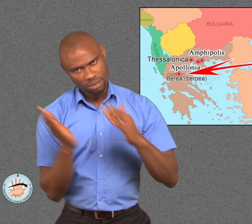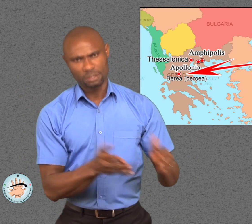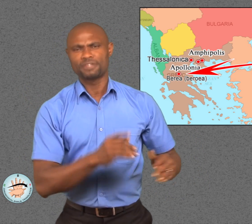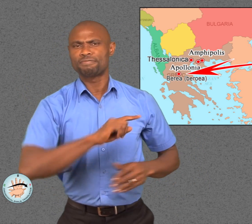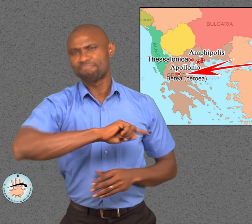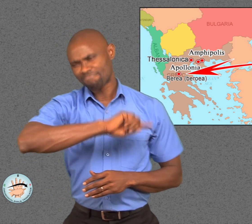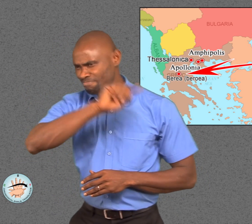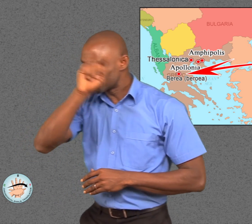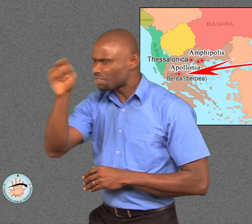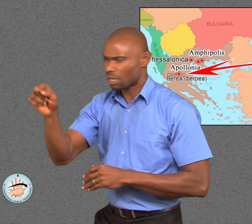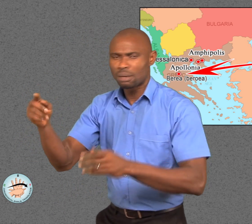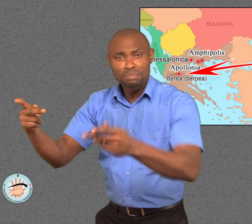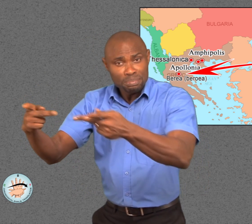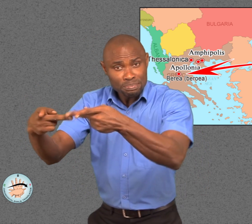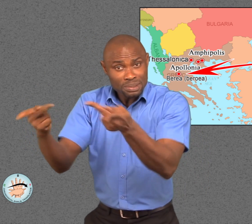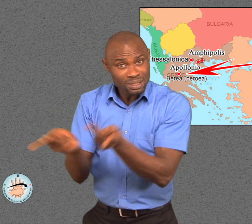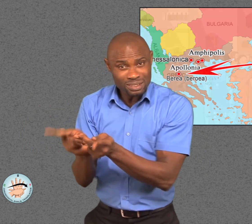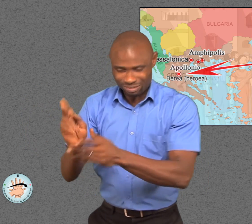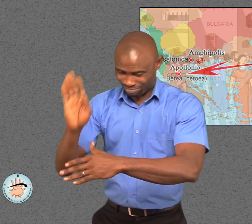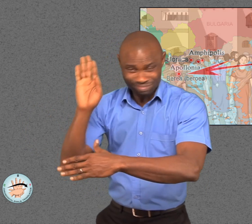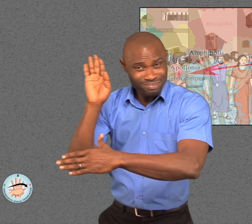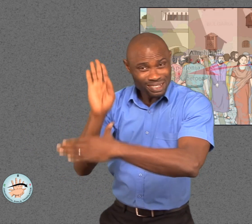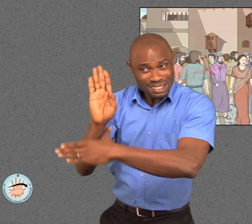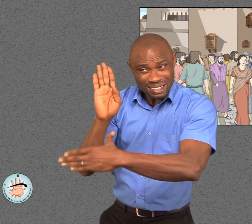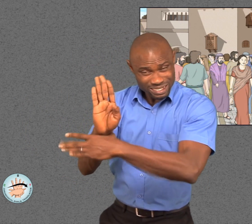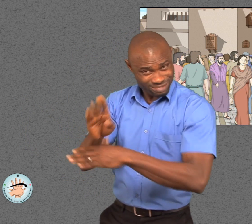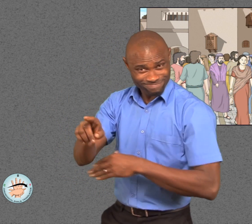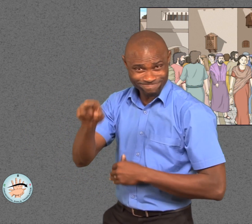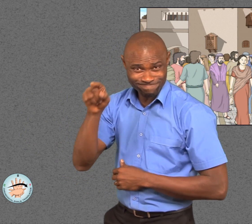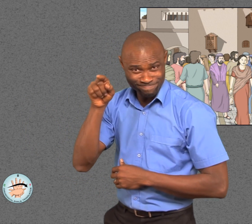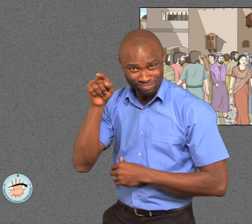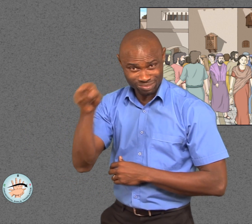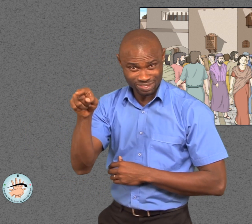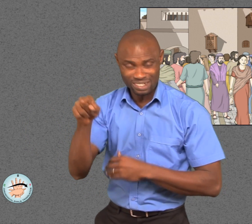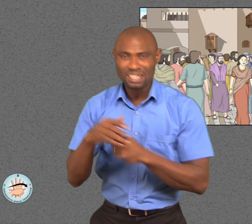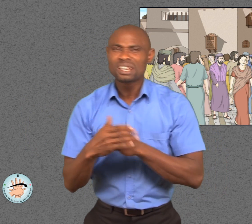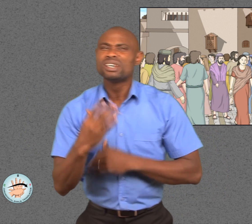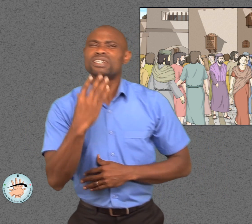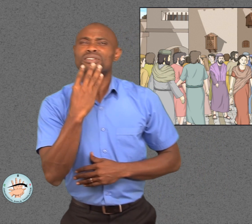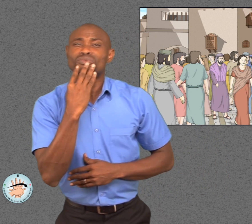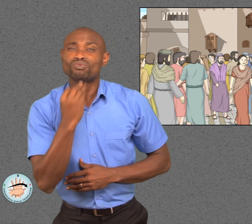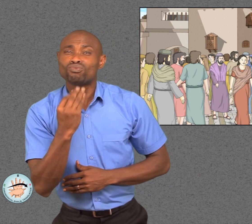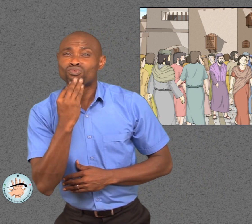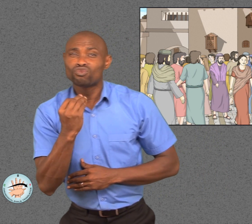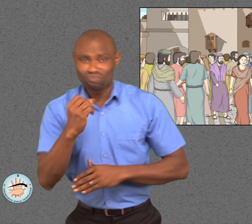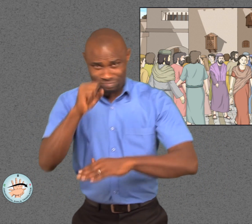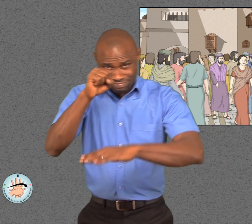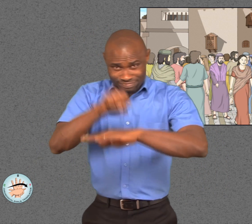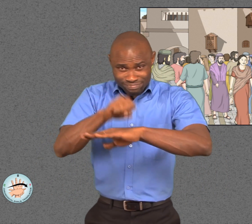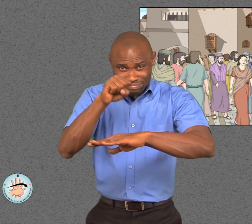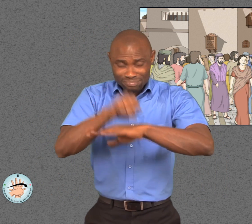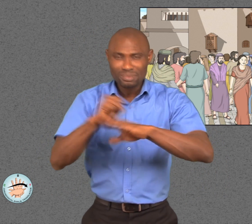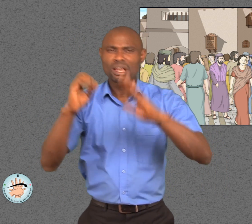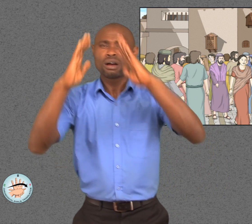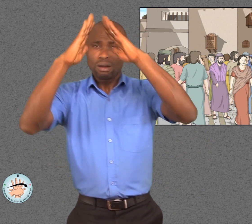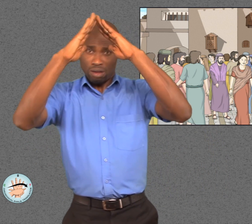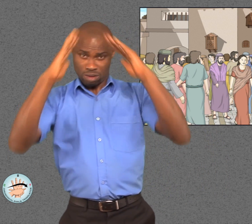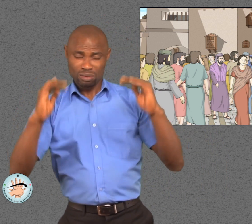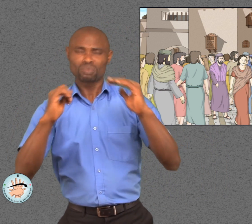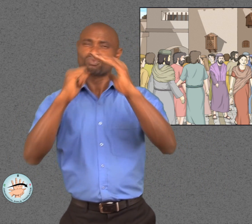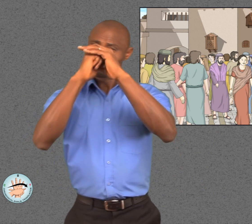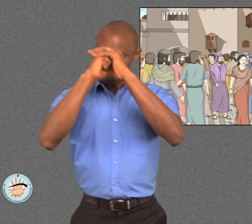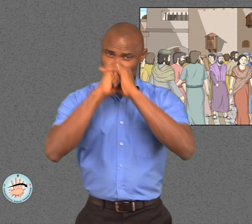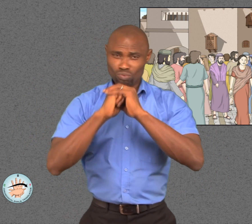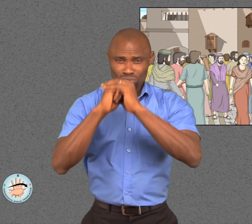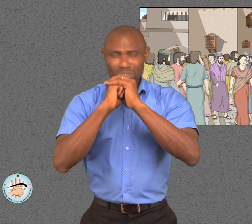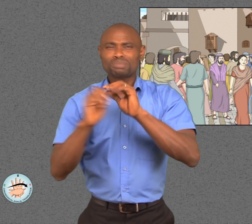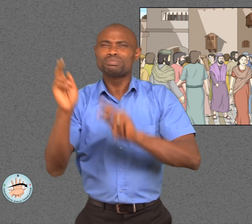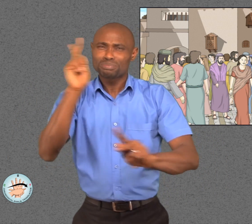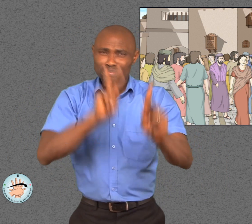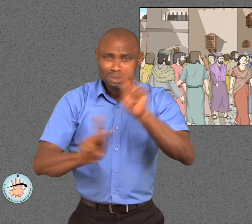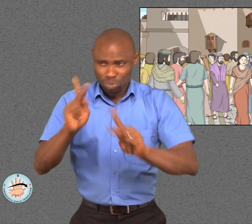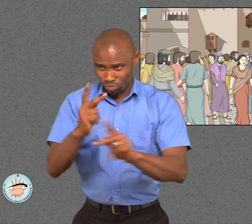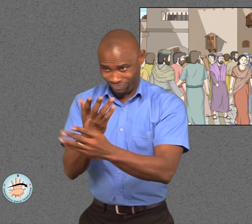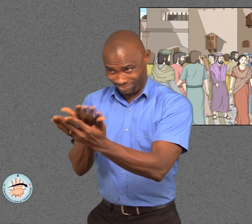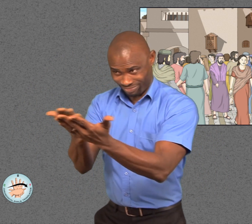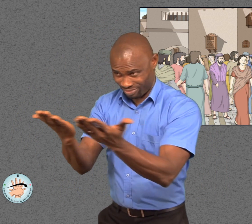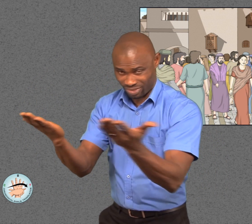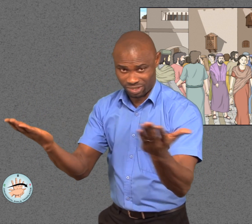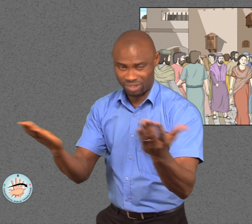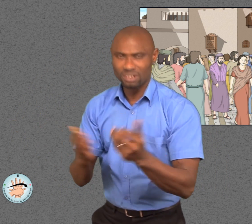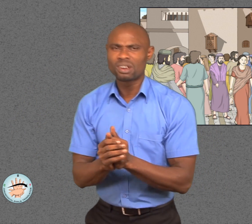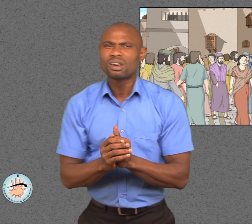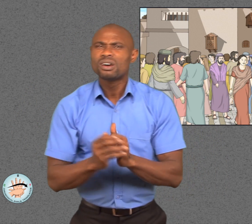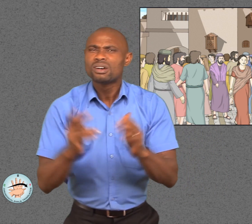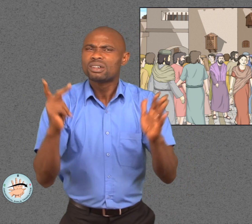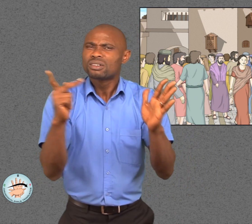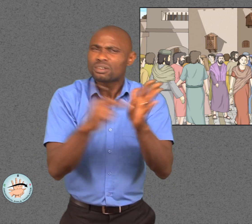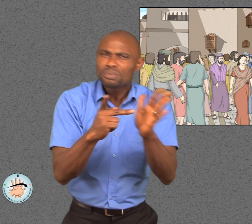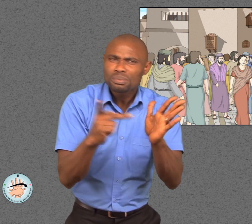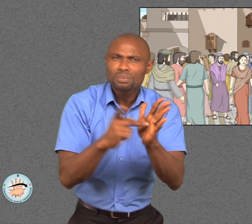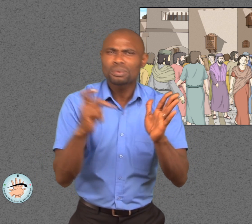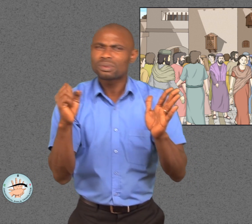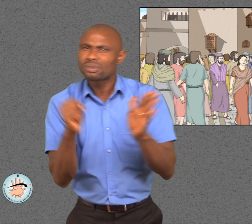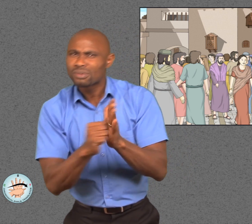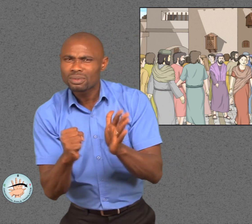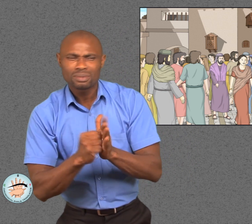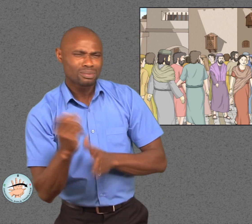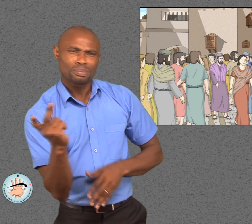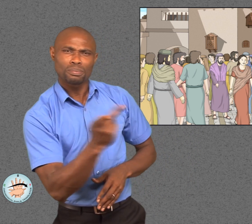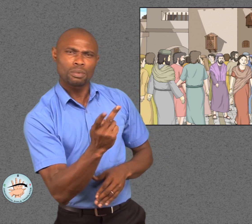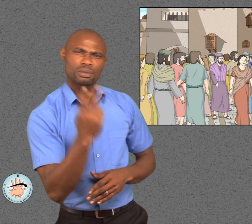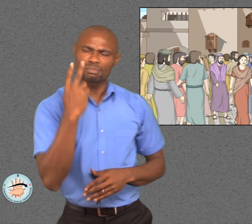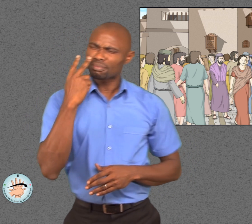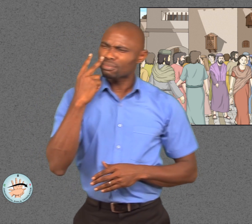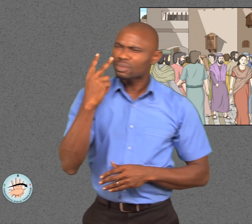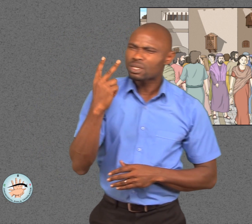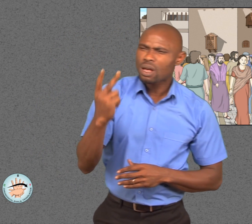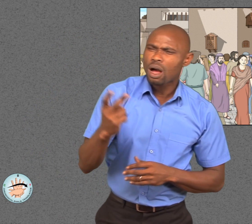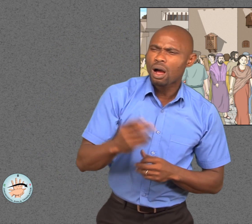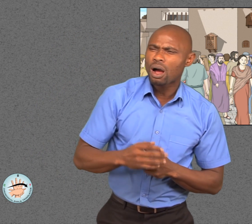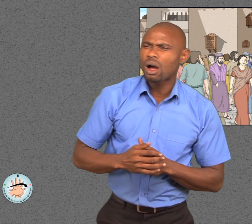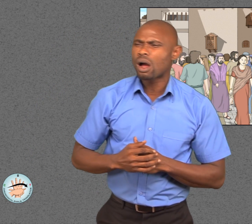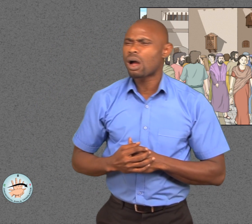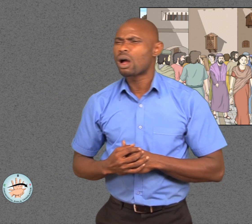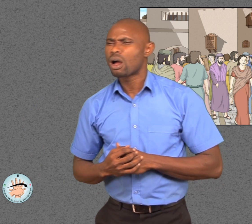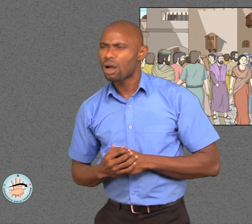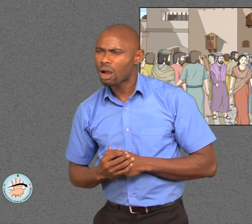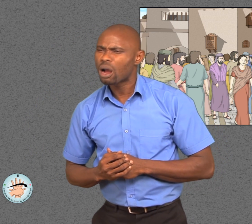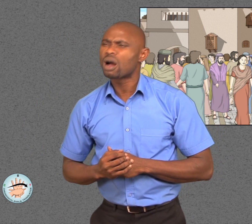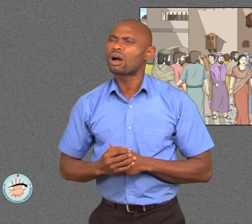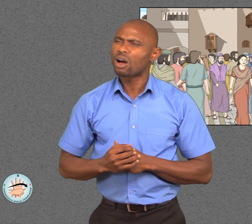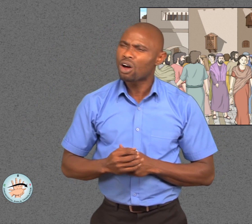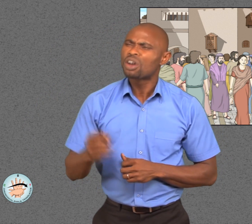On arriving there, they went into the Jewish synagogue.